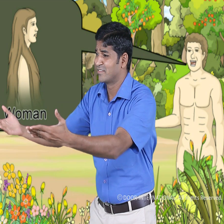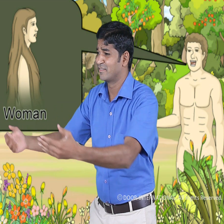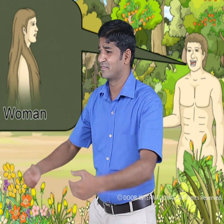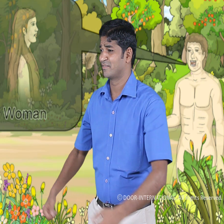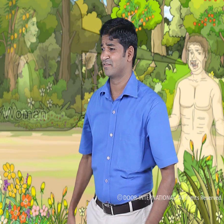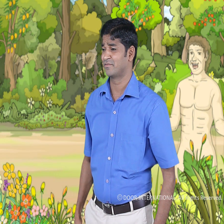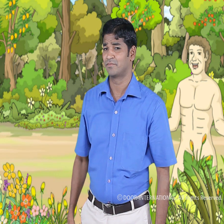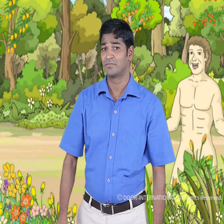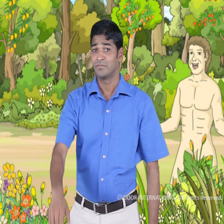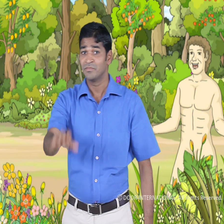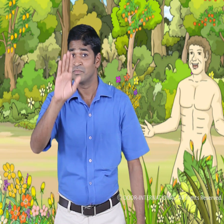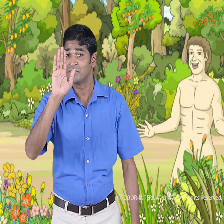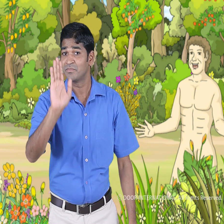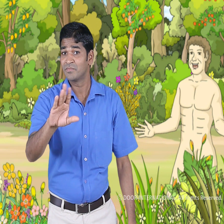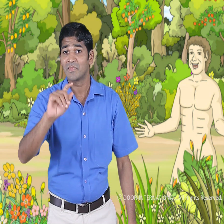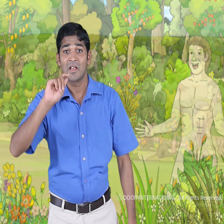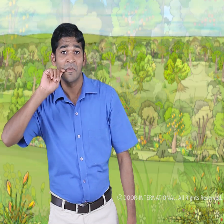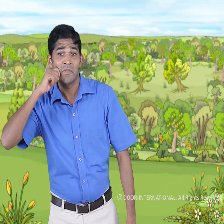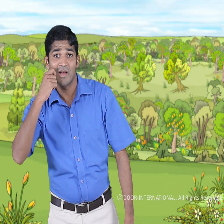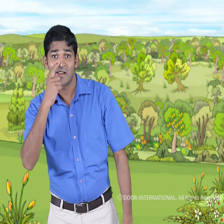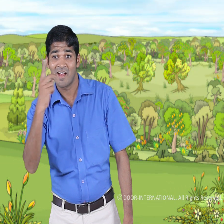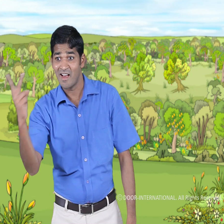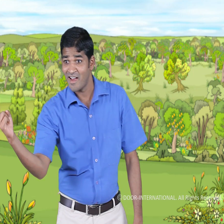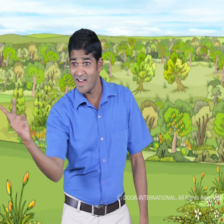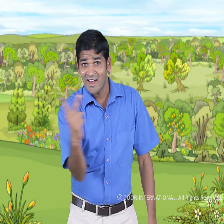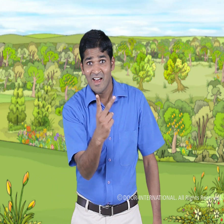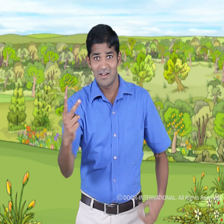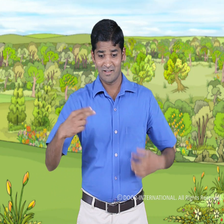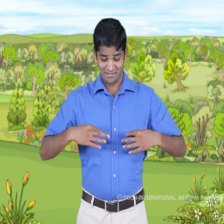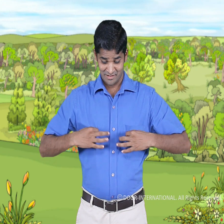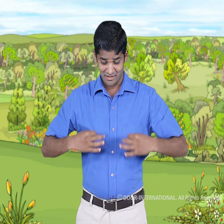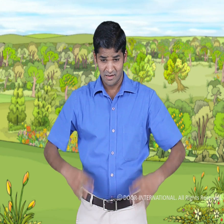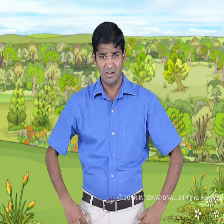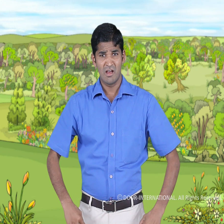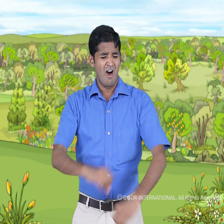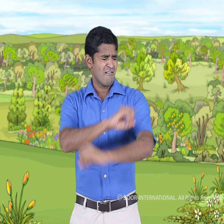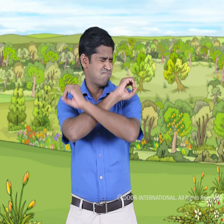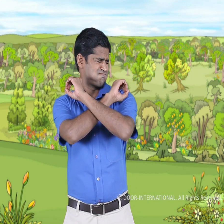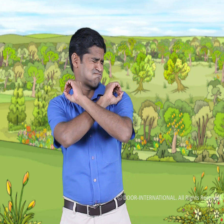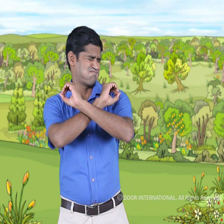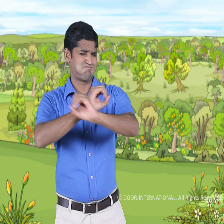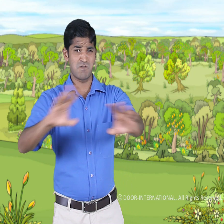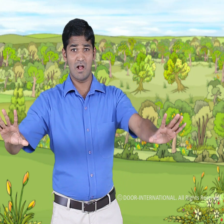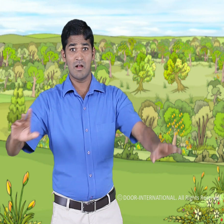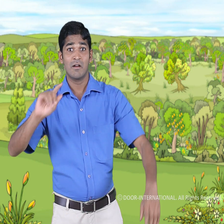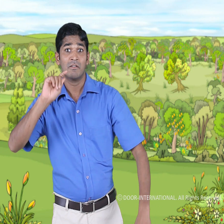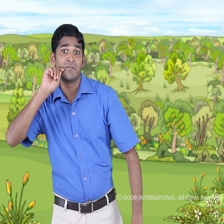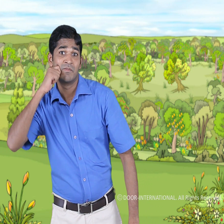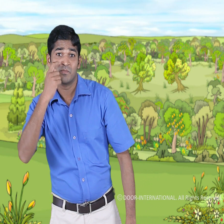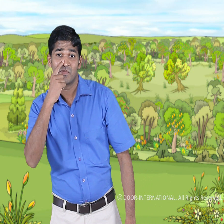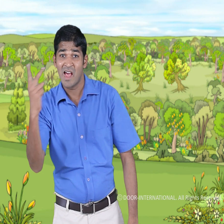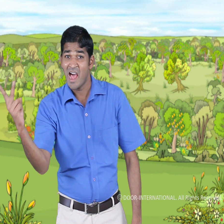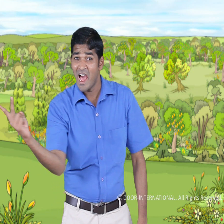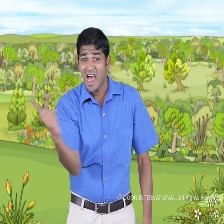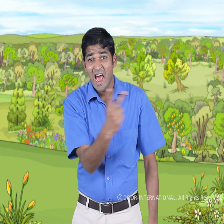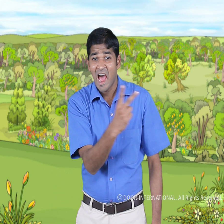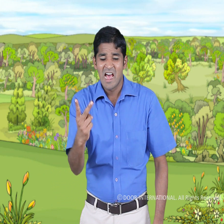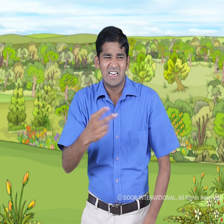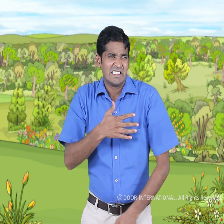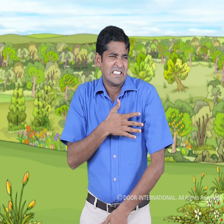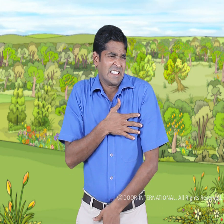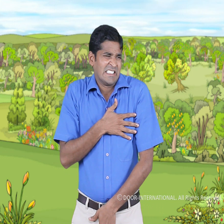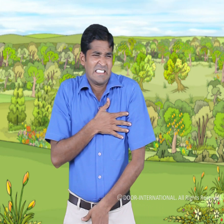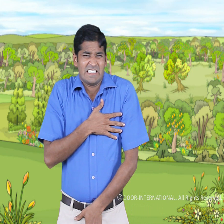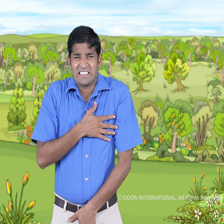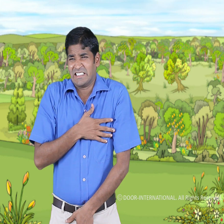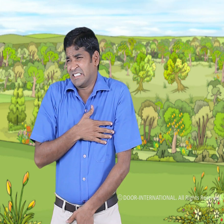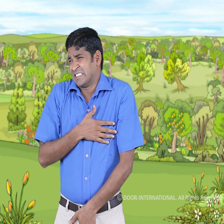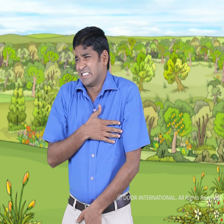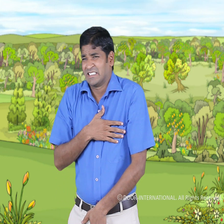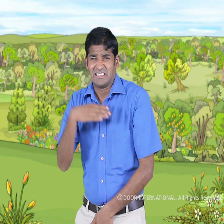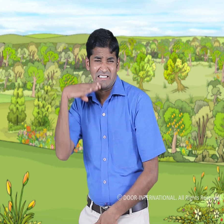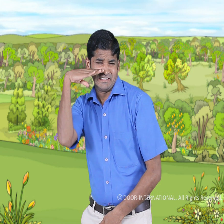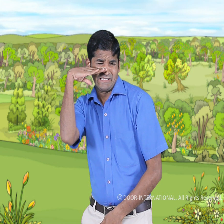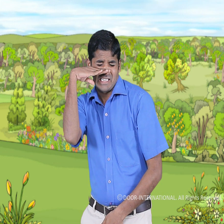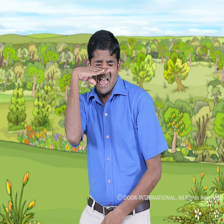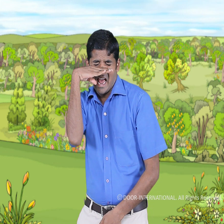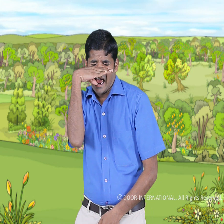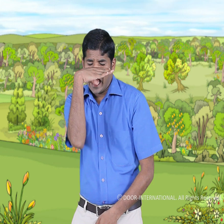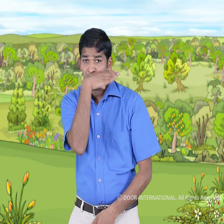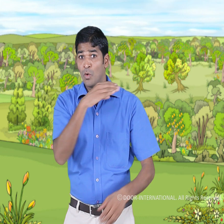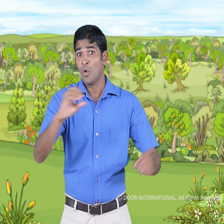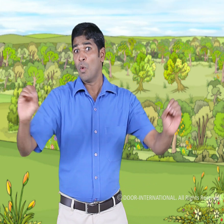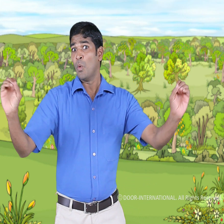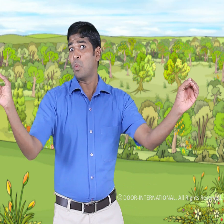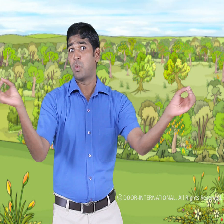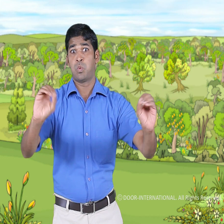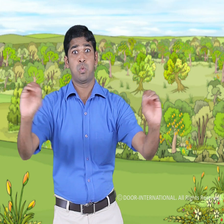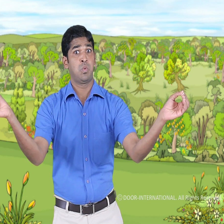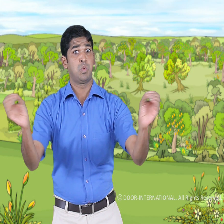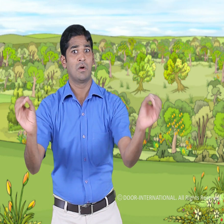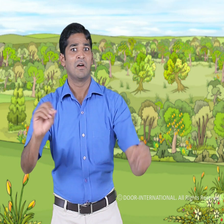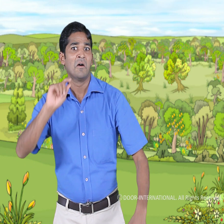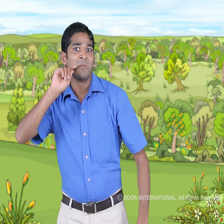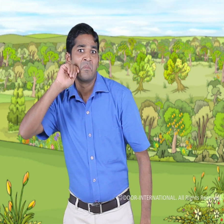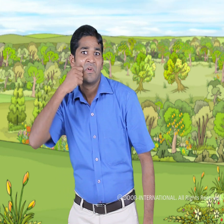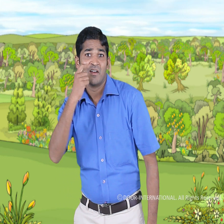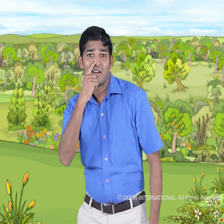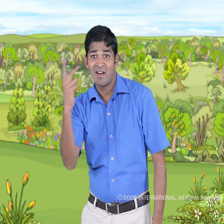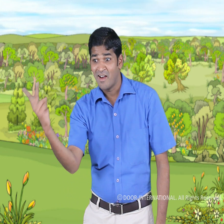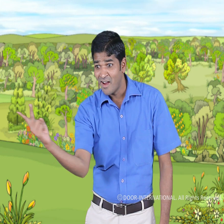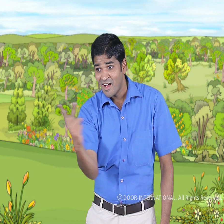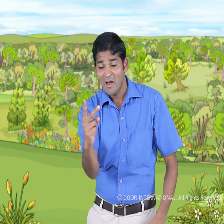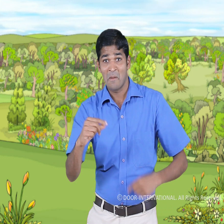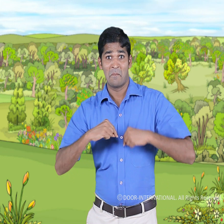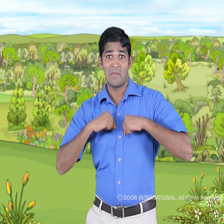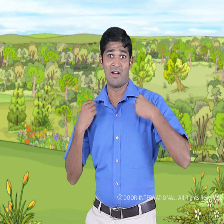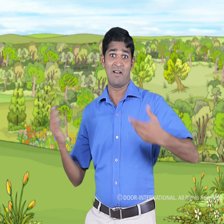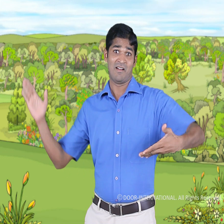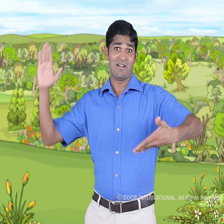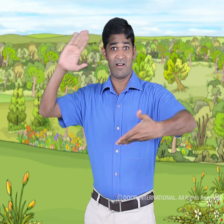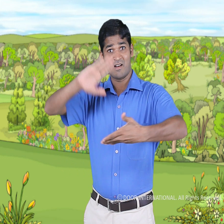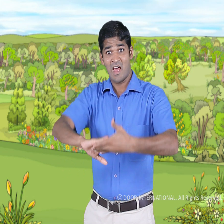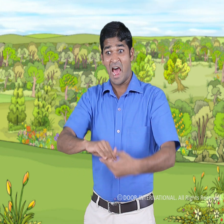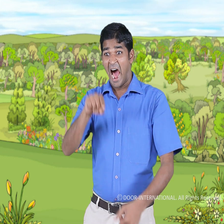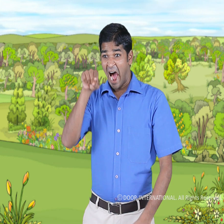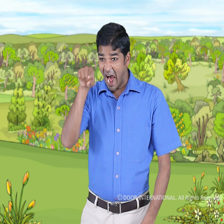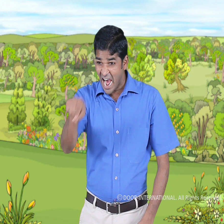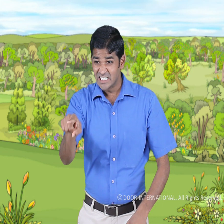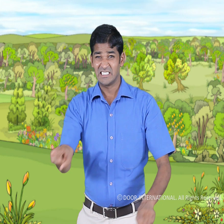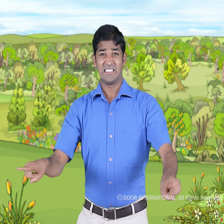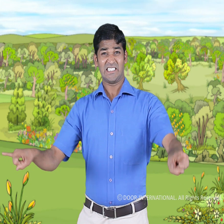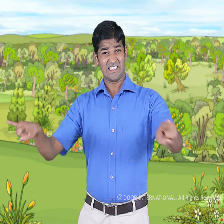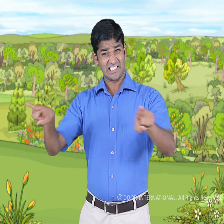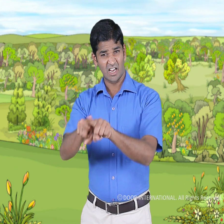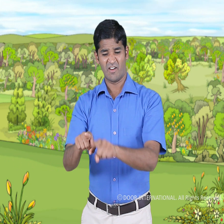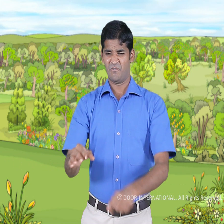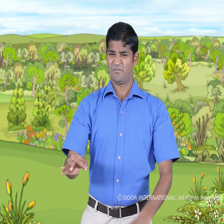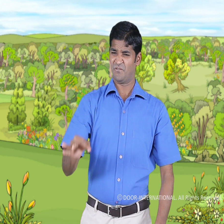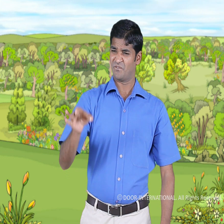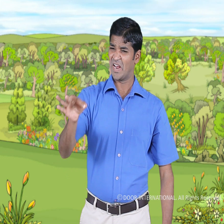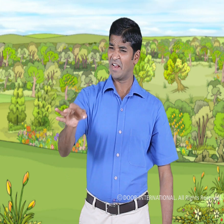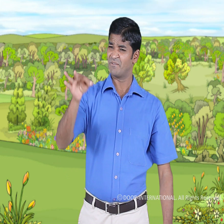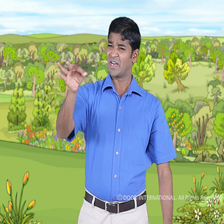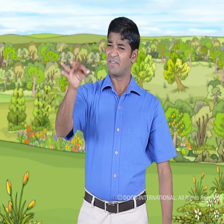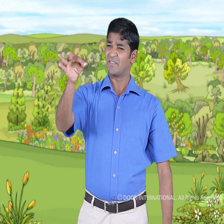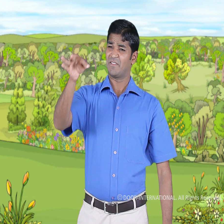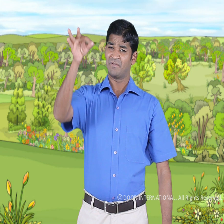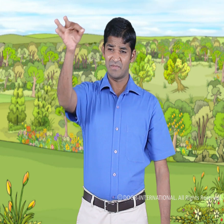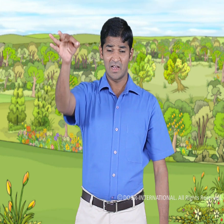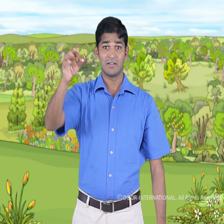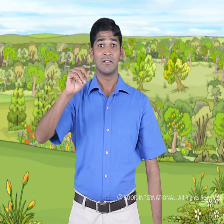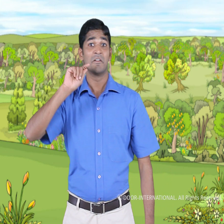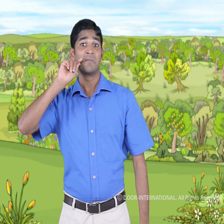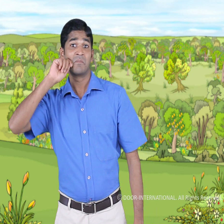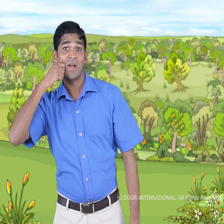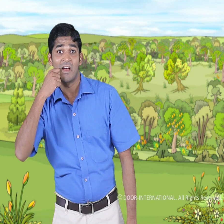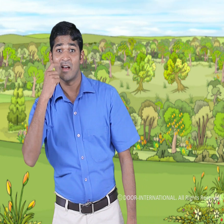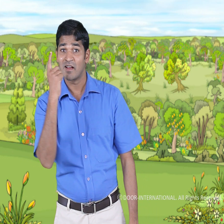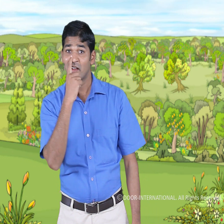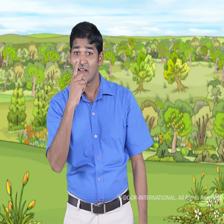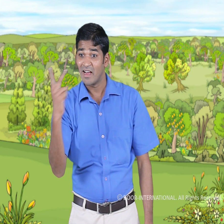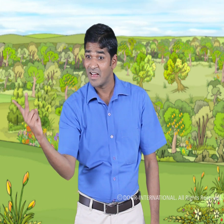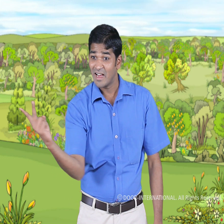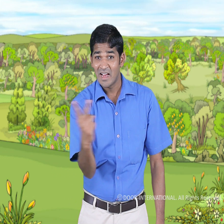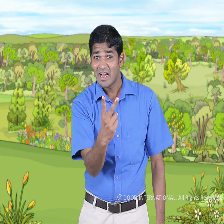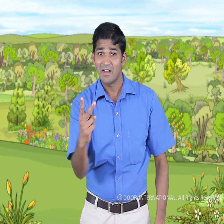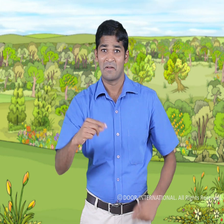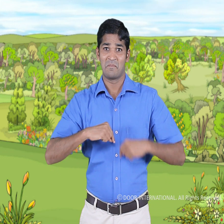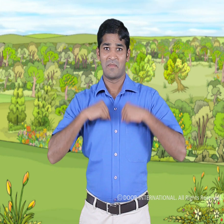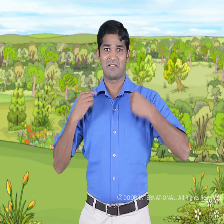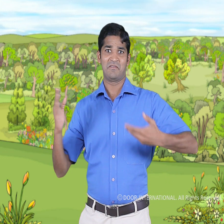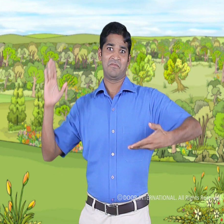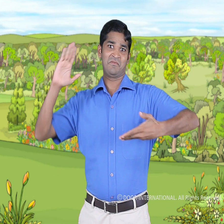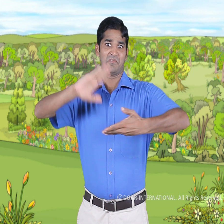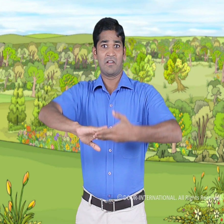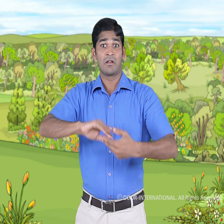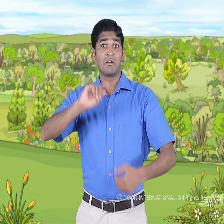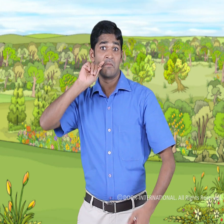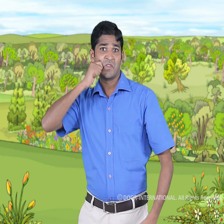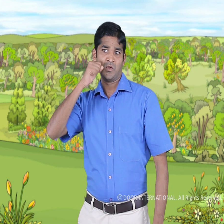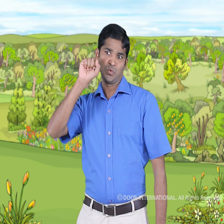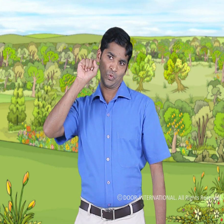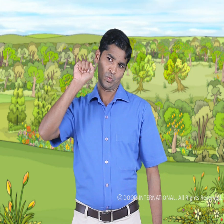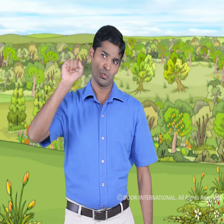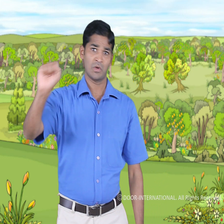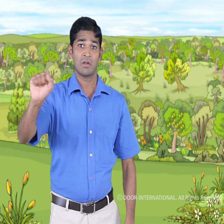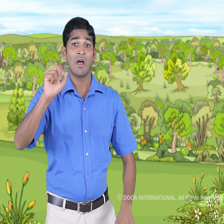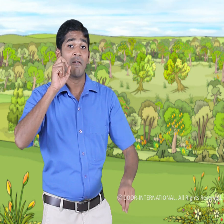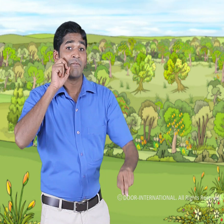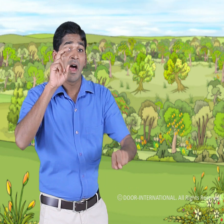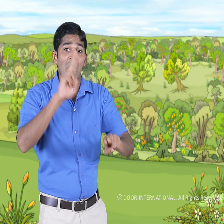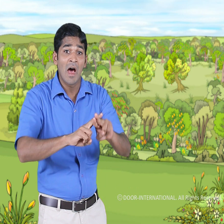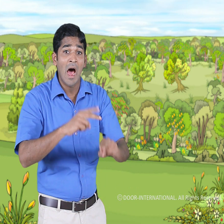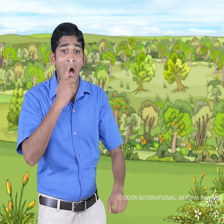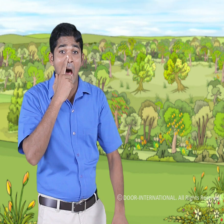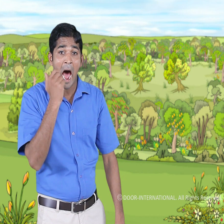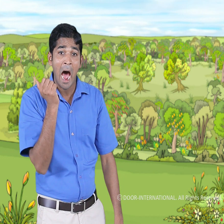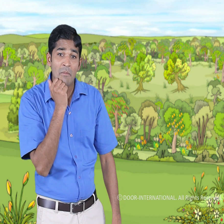For this reason a man will leave his father and mother and be united to his wife, and they will become one flesh.